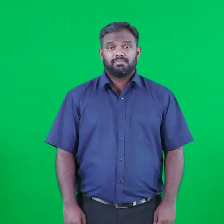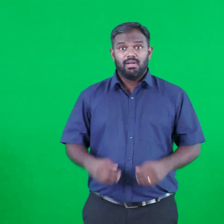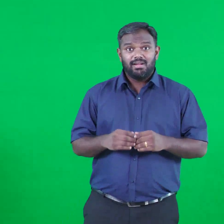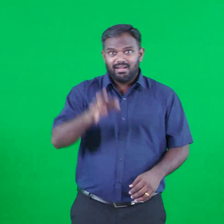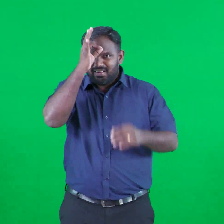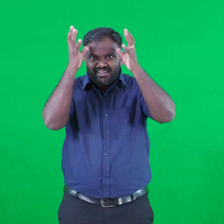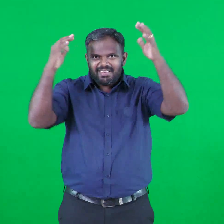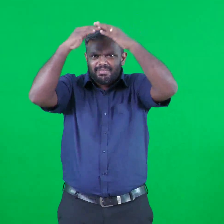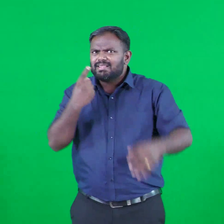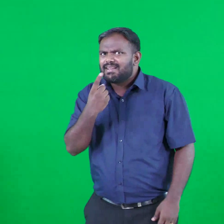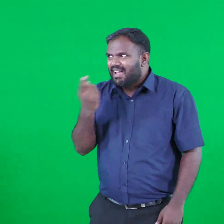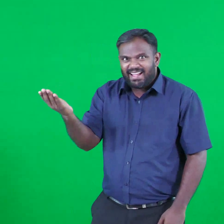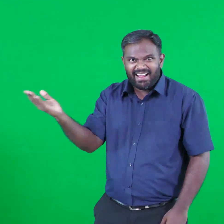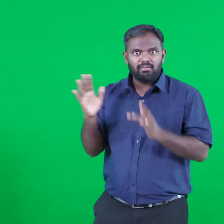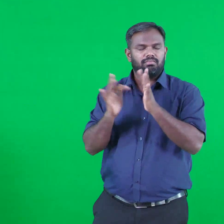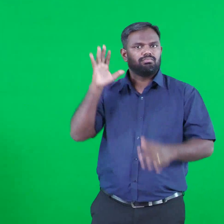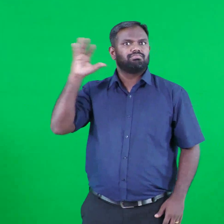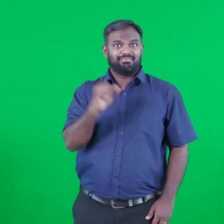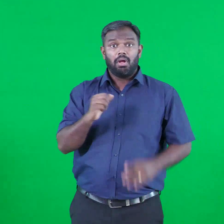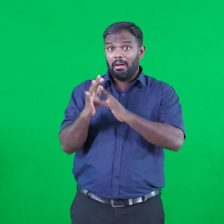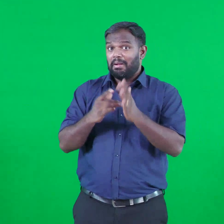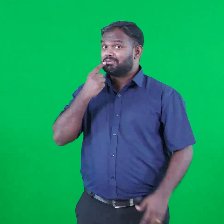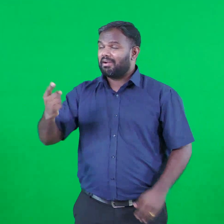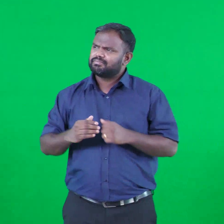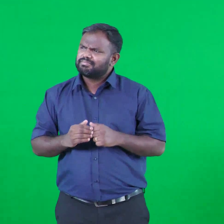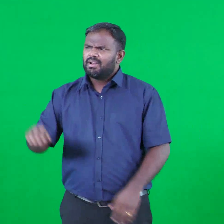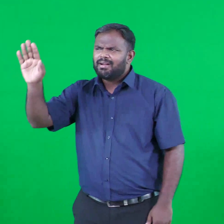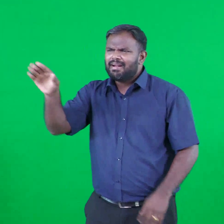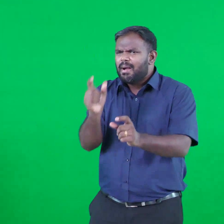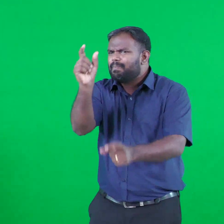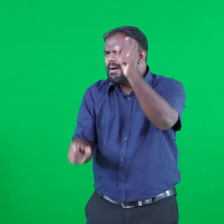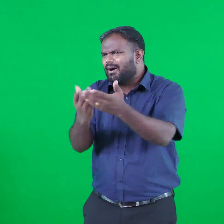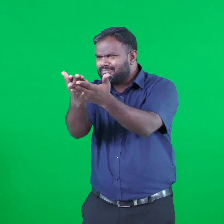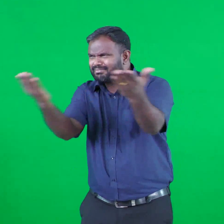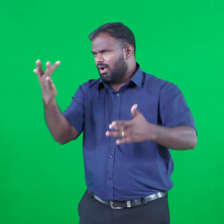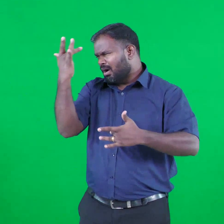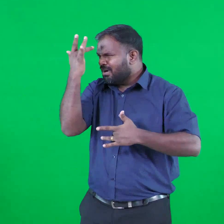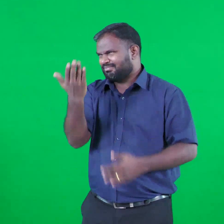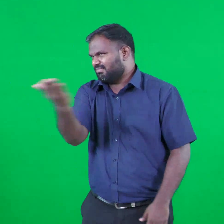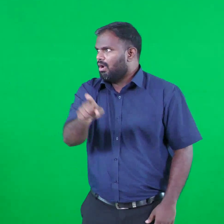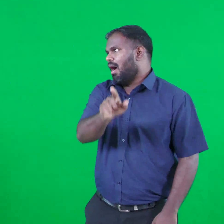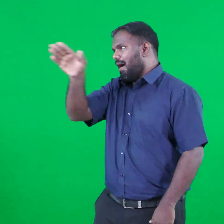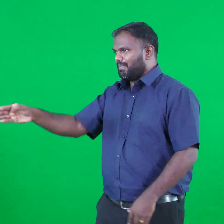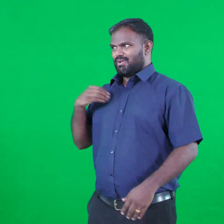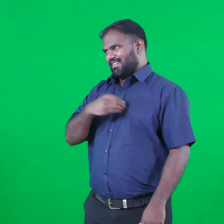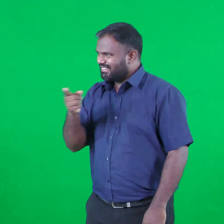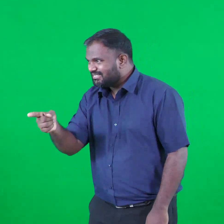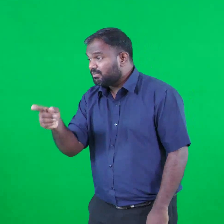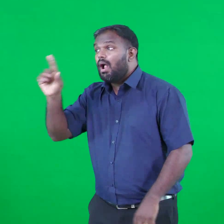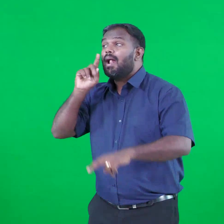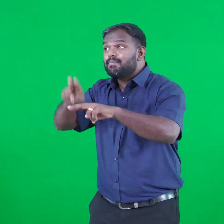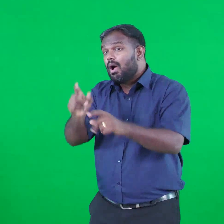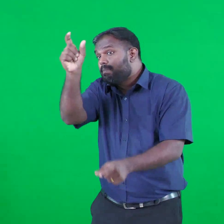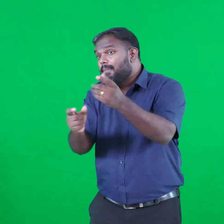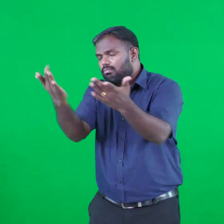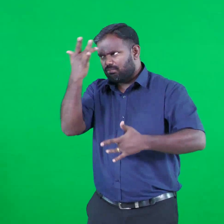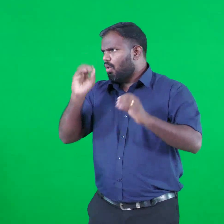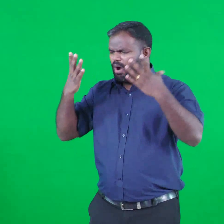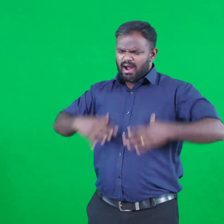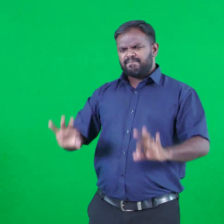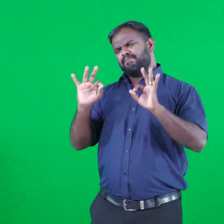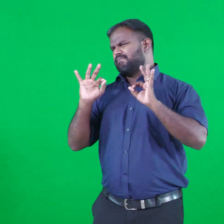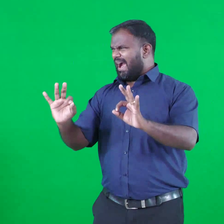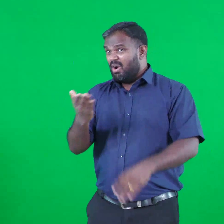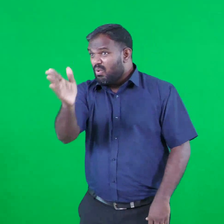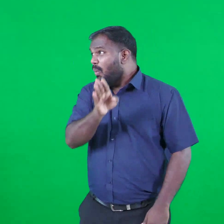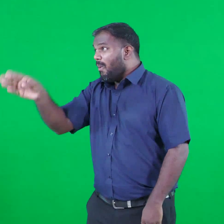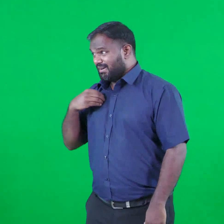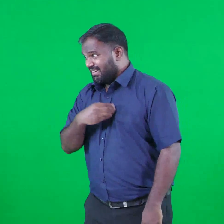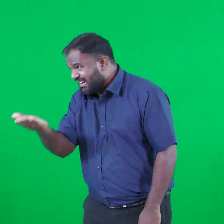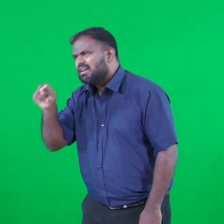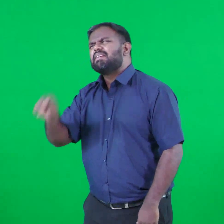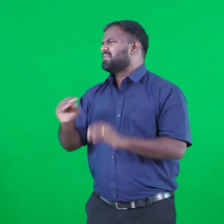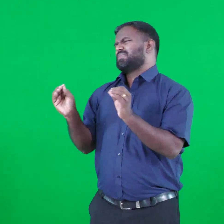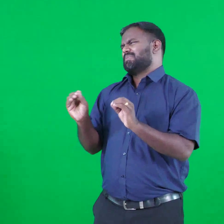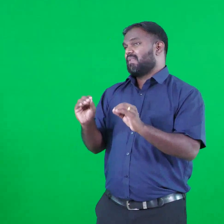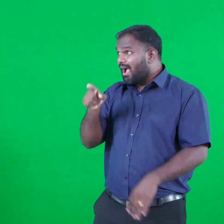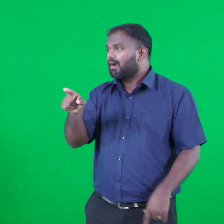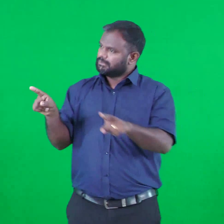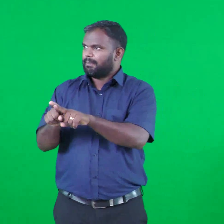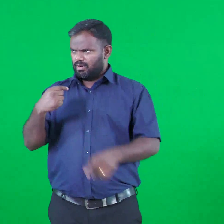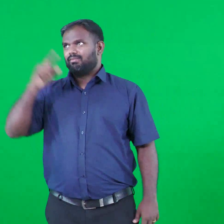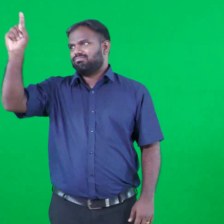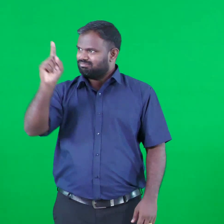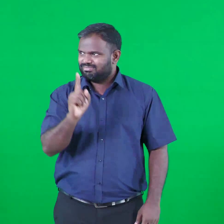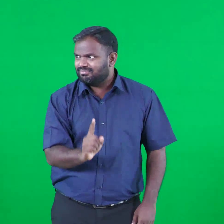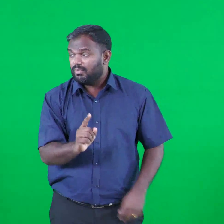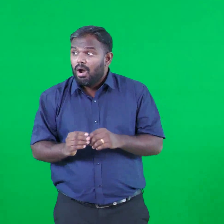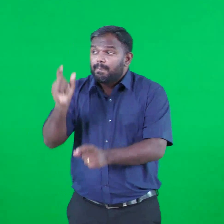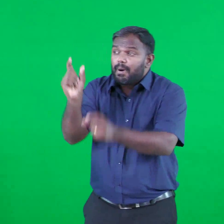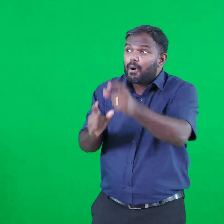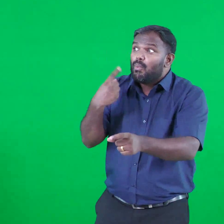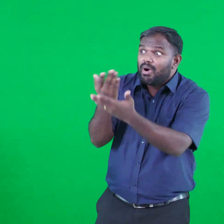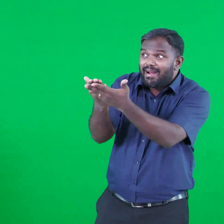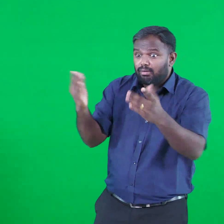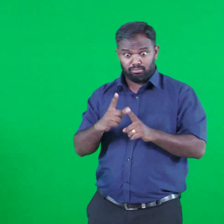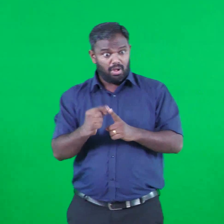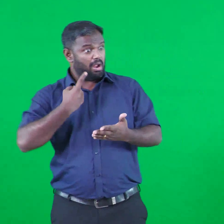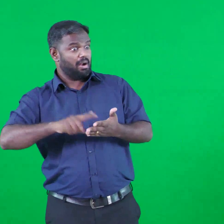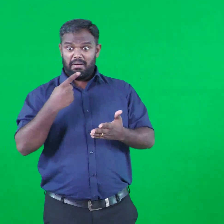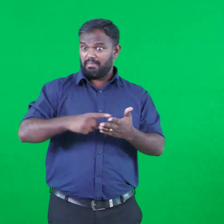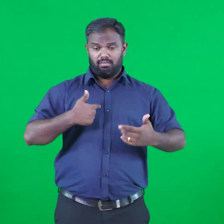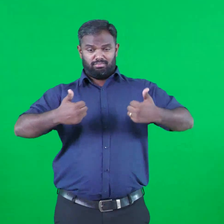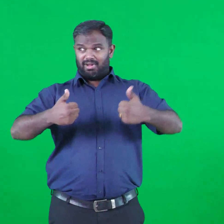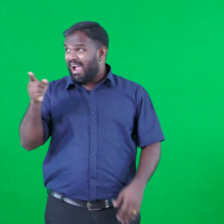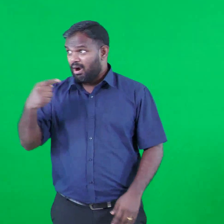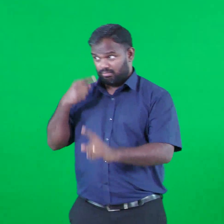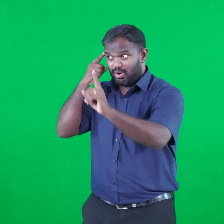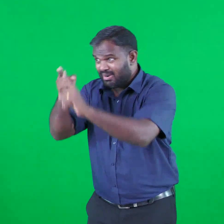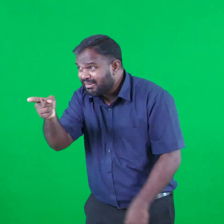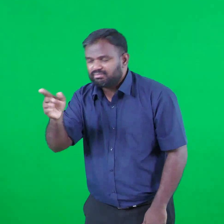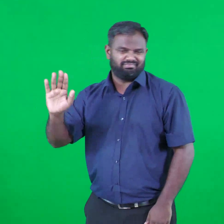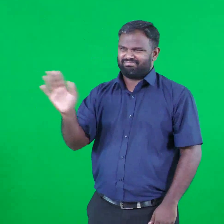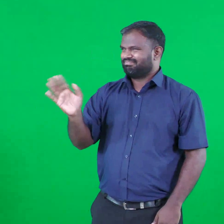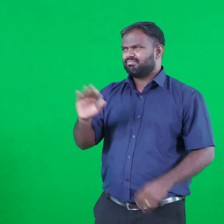On hearing this, Jesus told them, "It is not the healthy who need a doctor, but the sick.